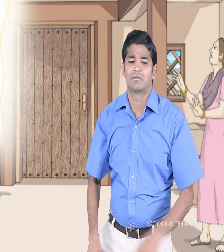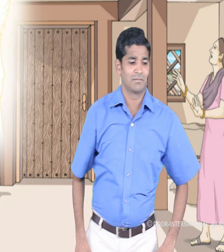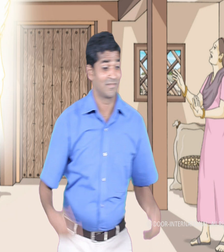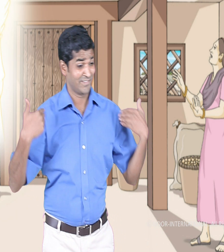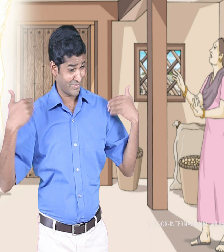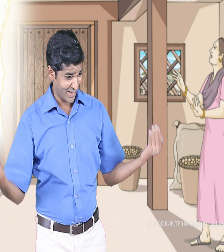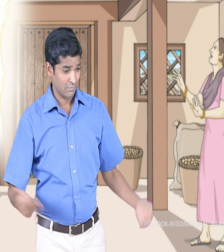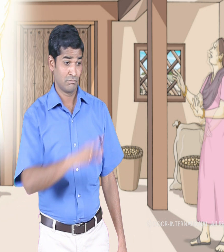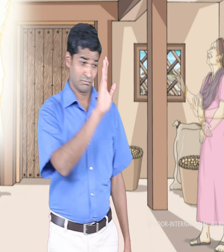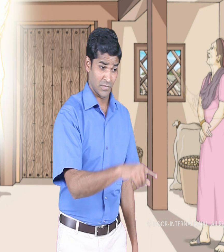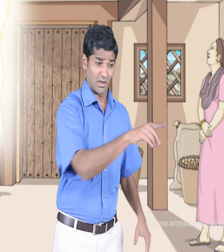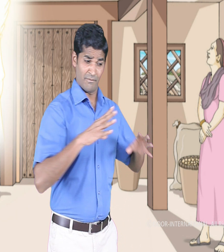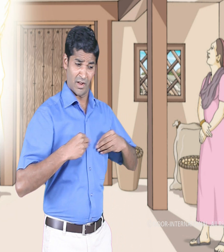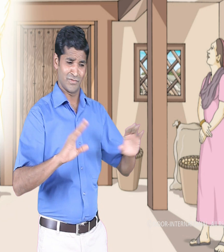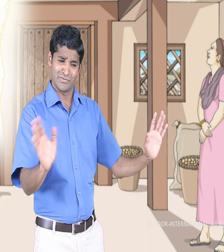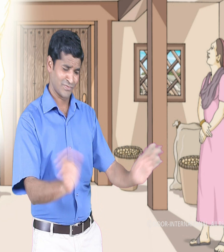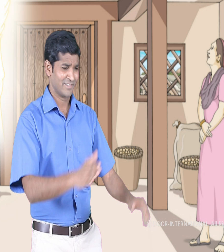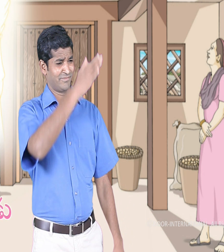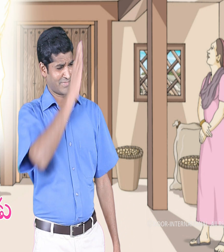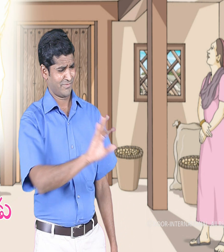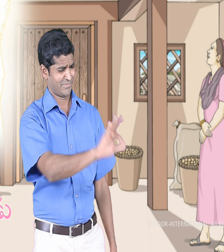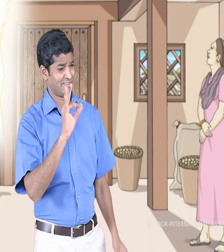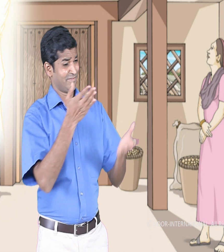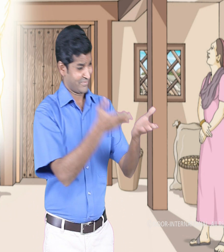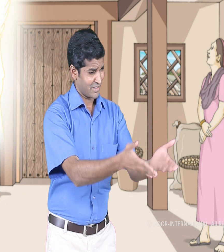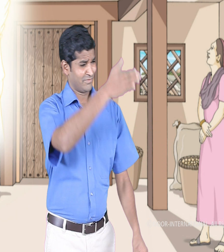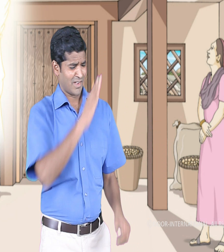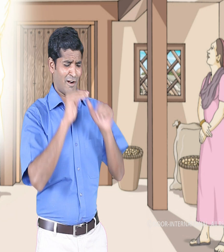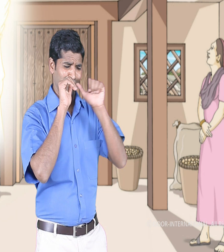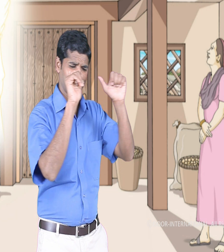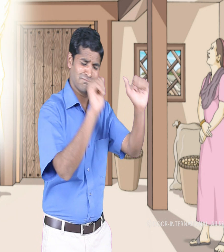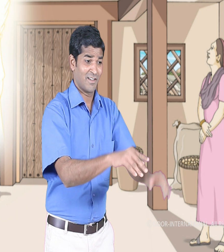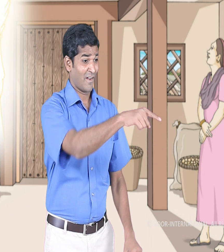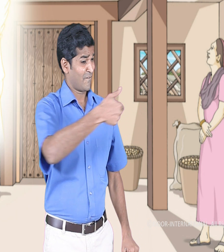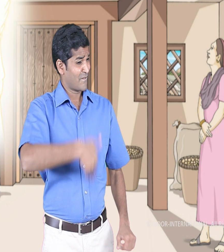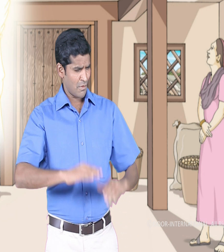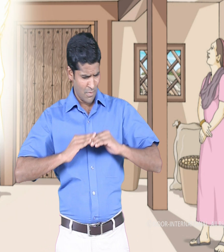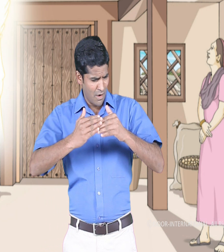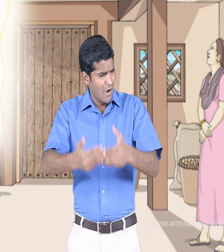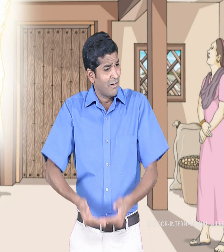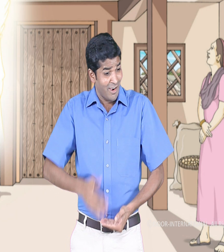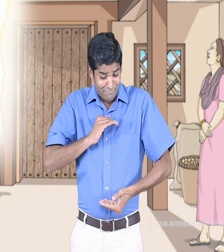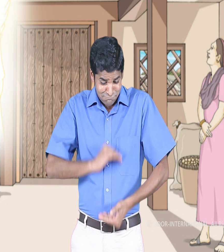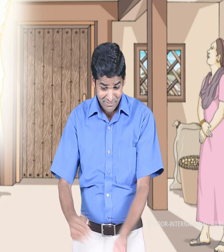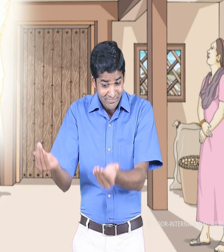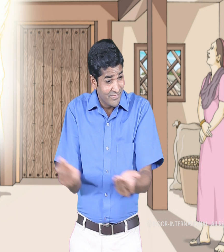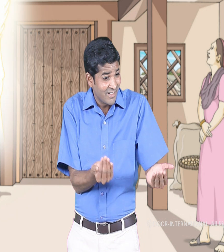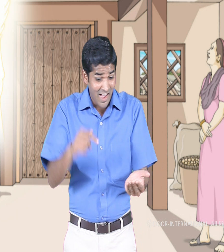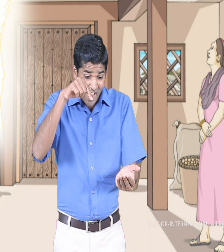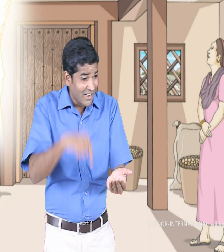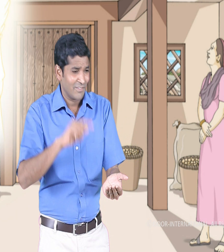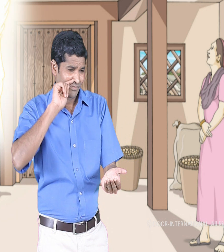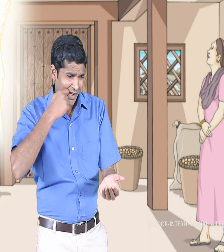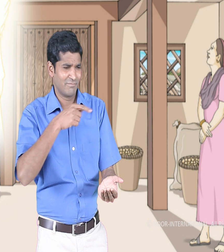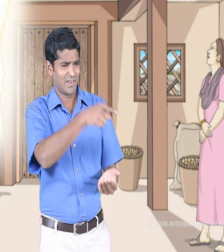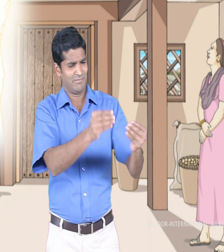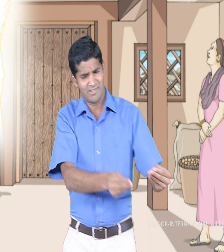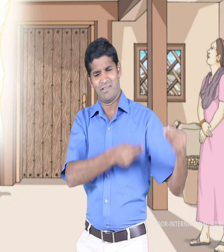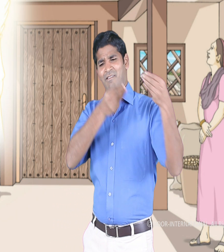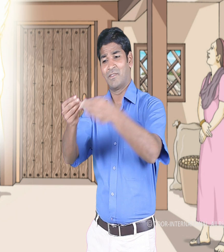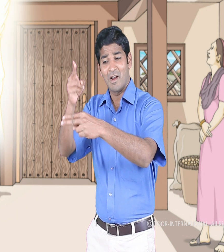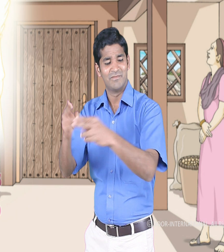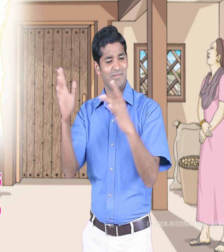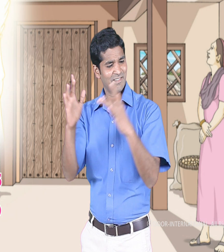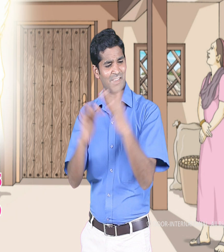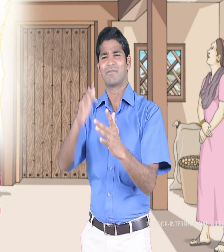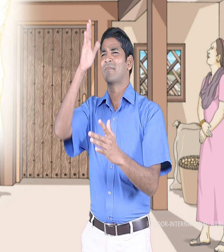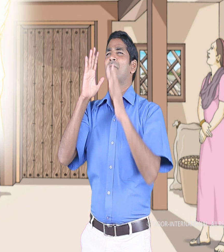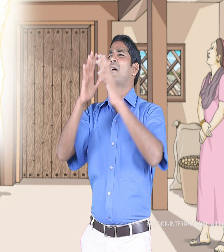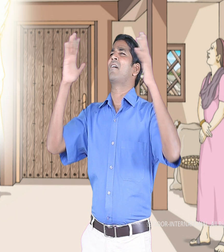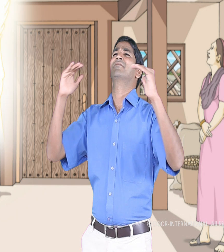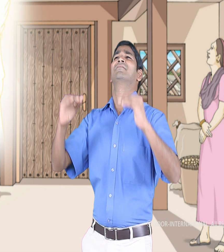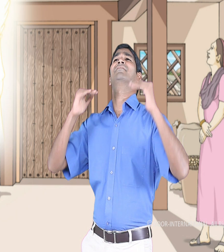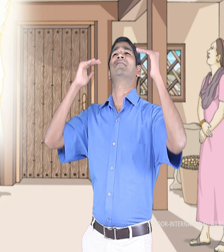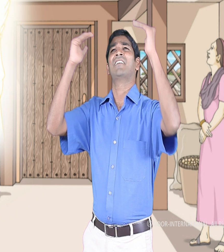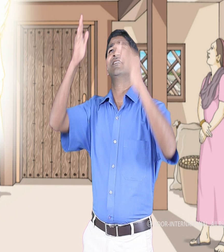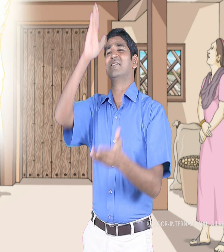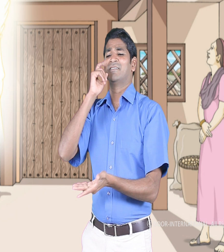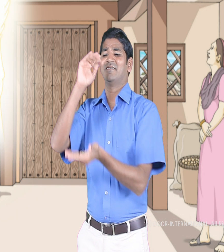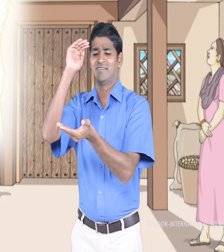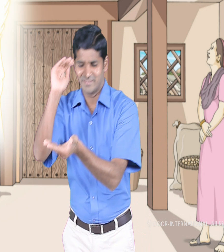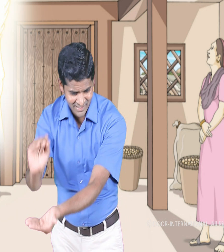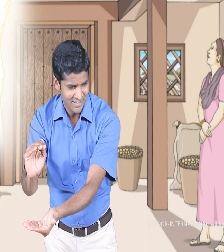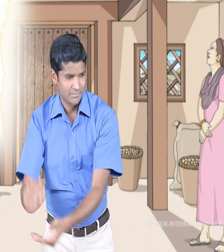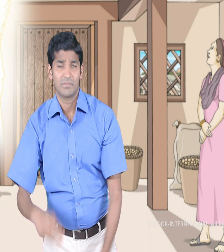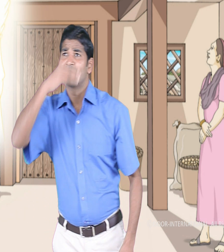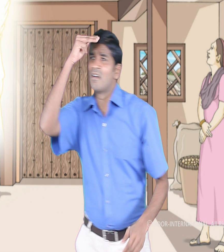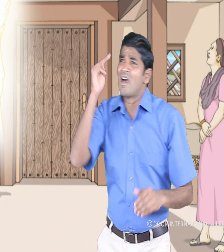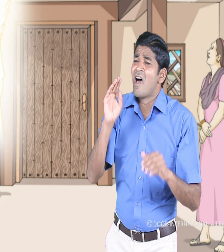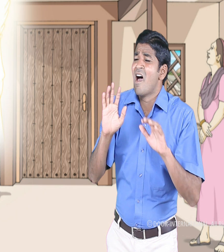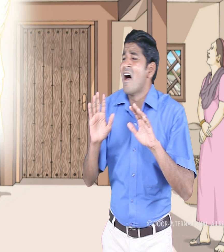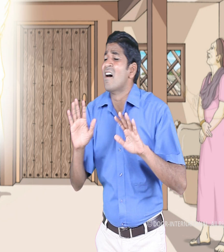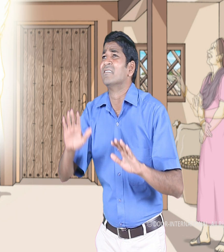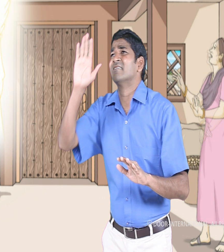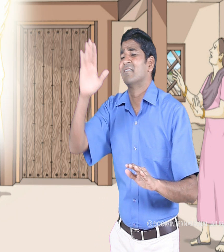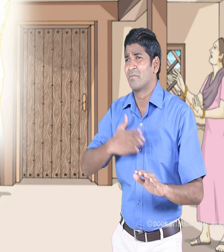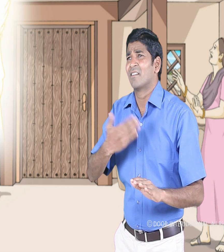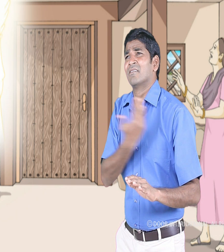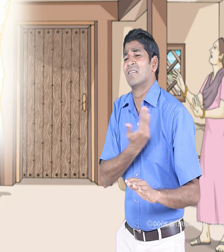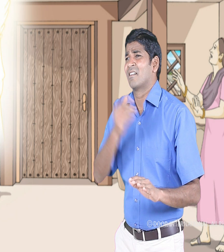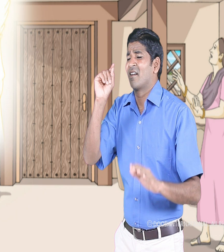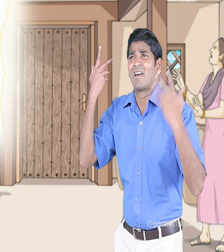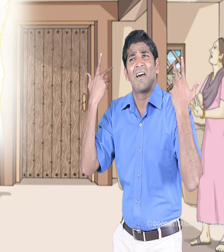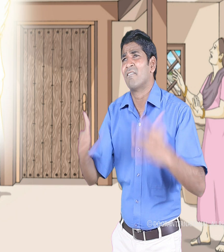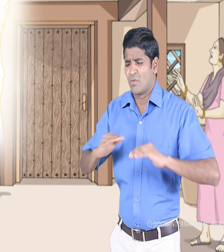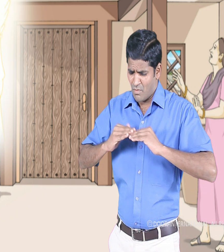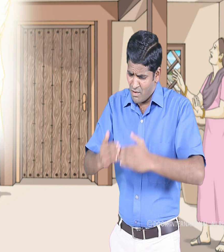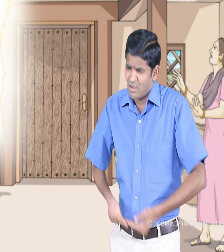So the angel told her, “Do not be afraid, Mary, for you have found favor with God.